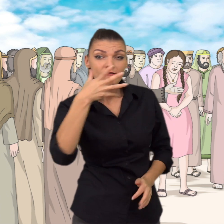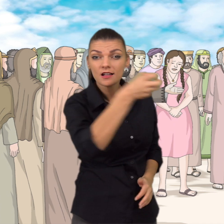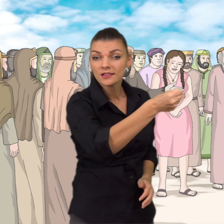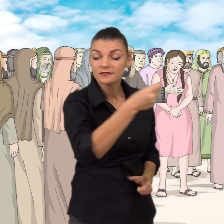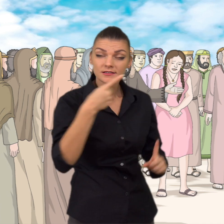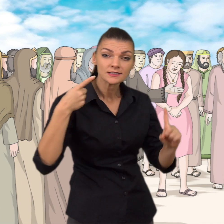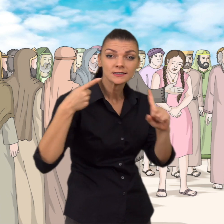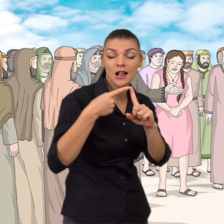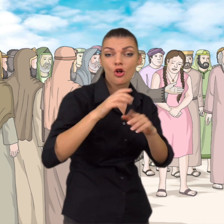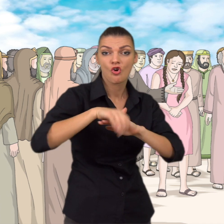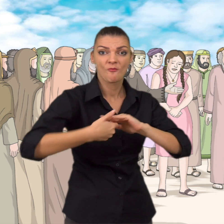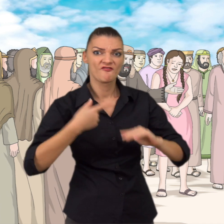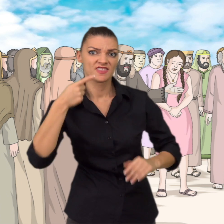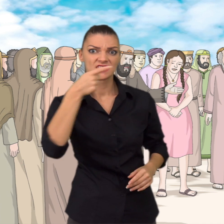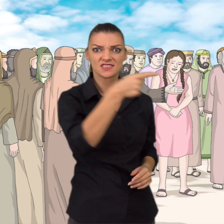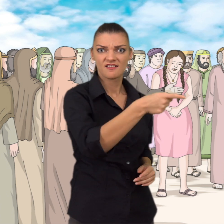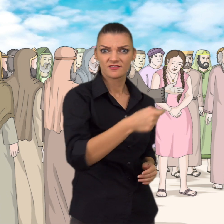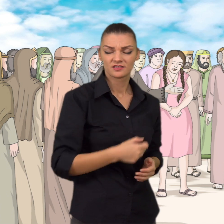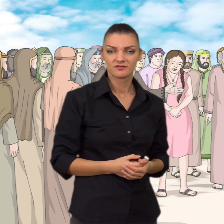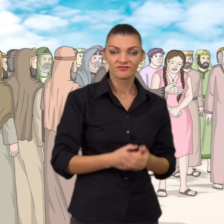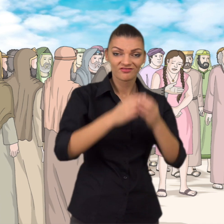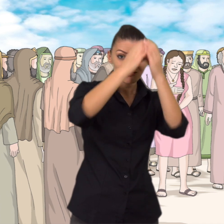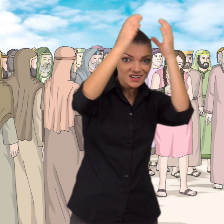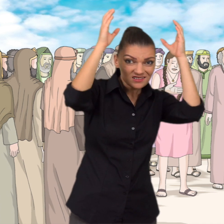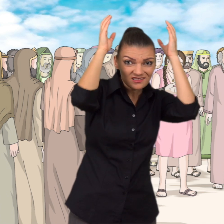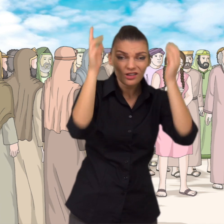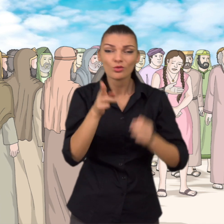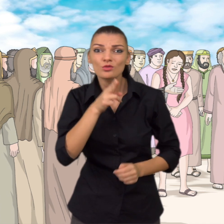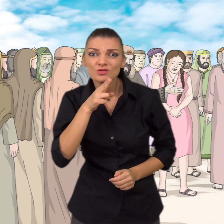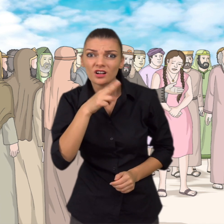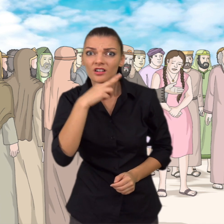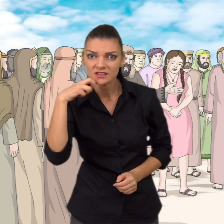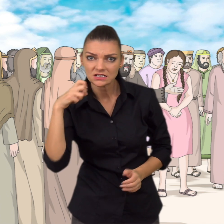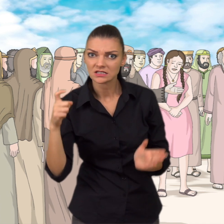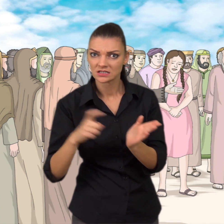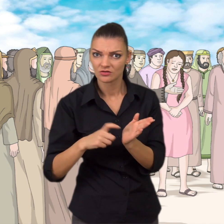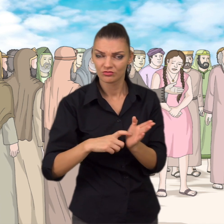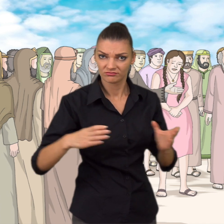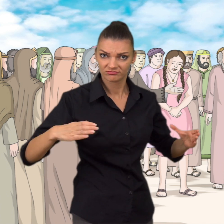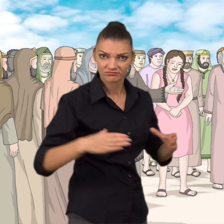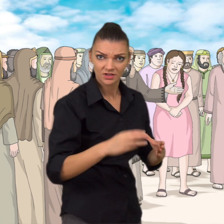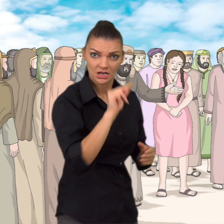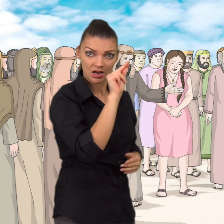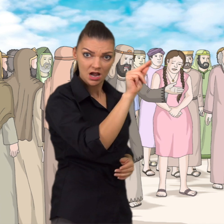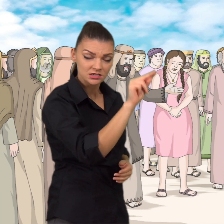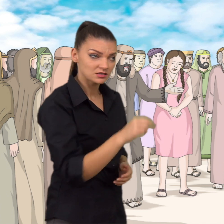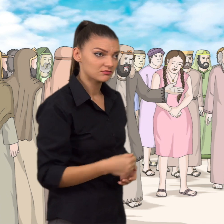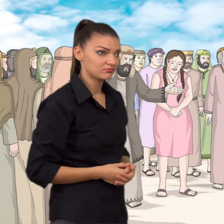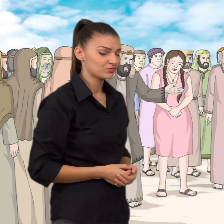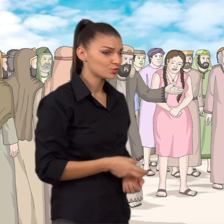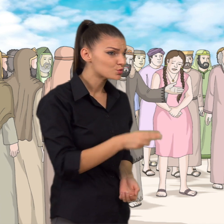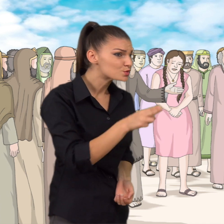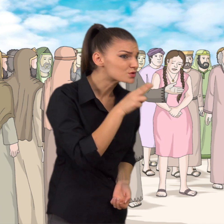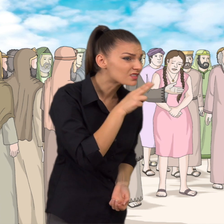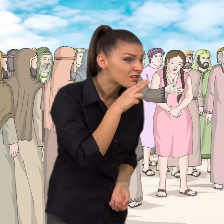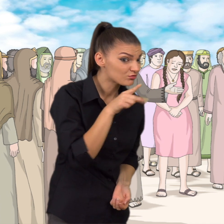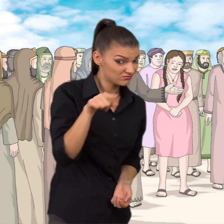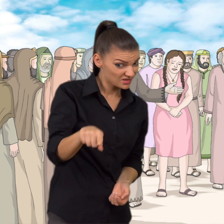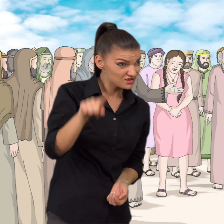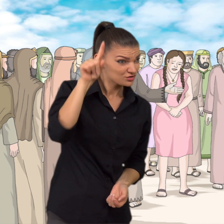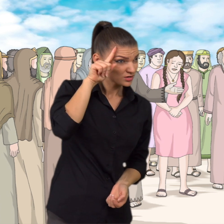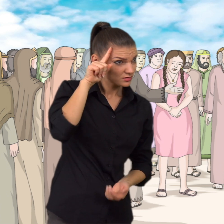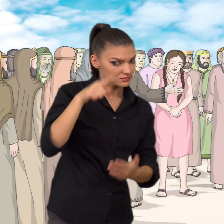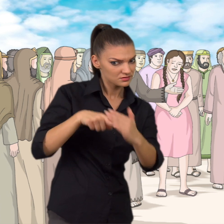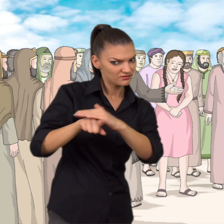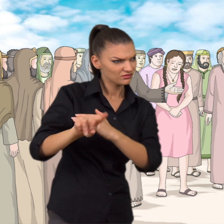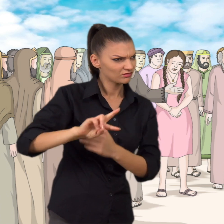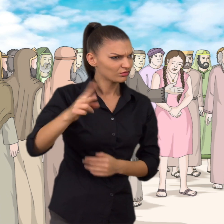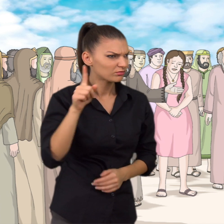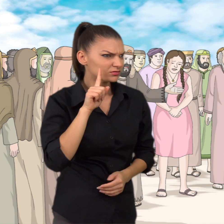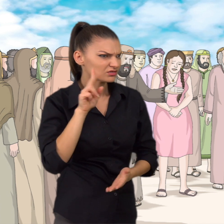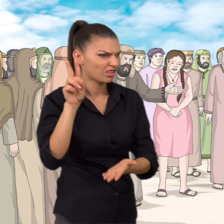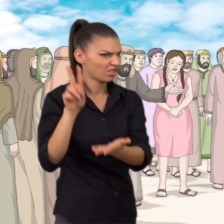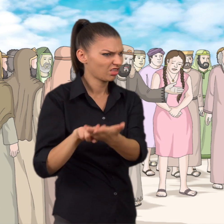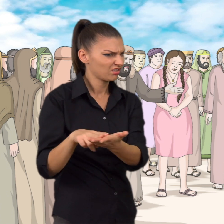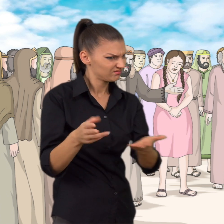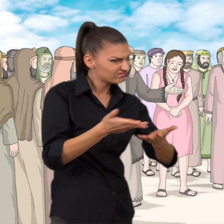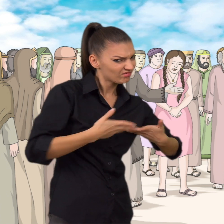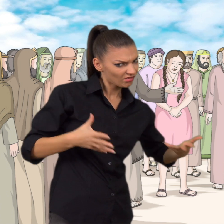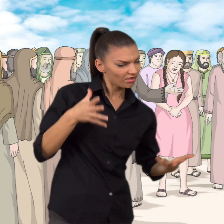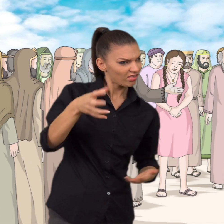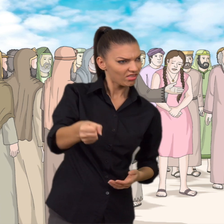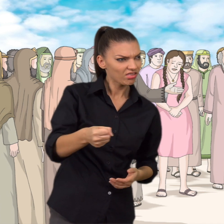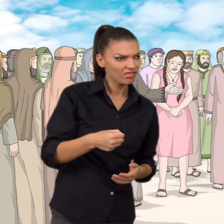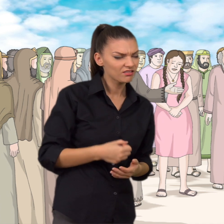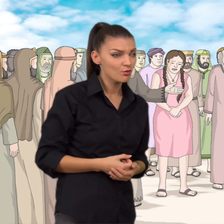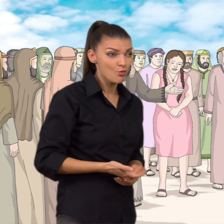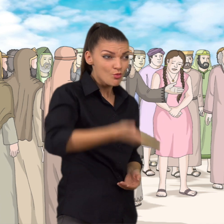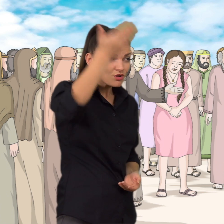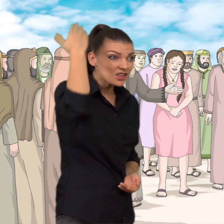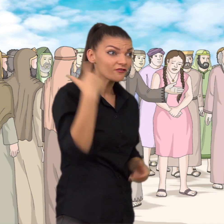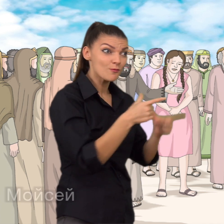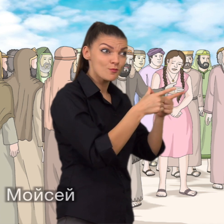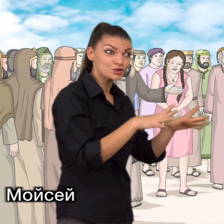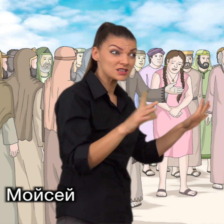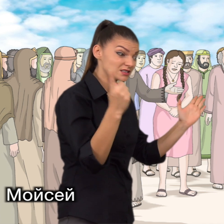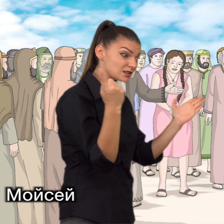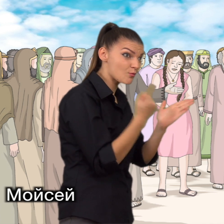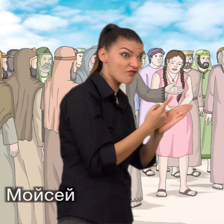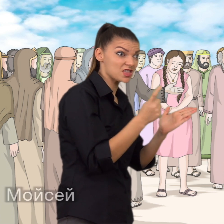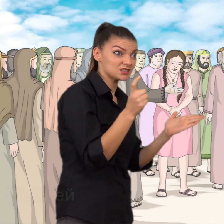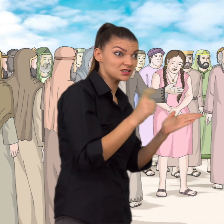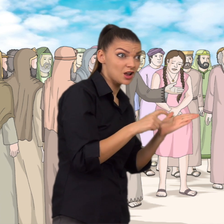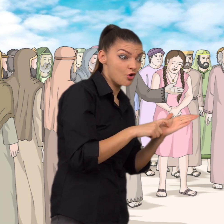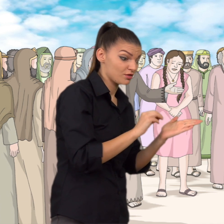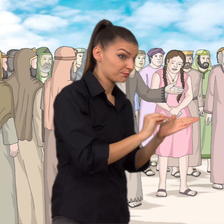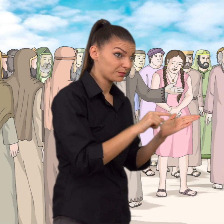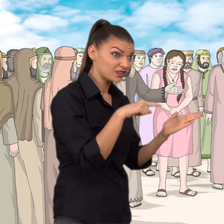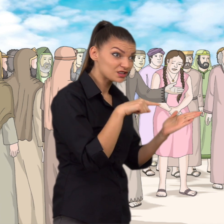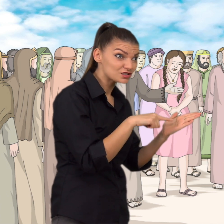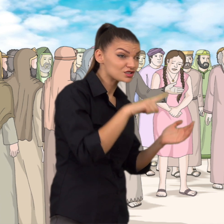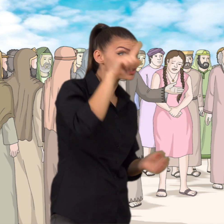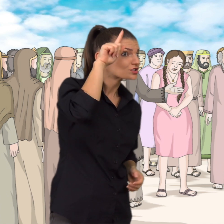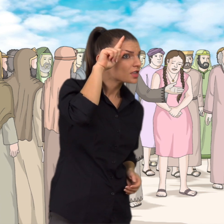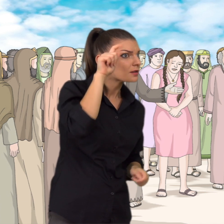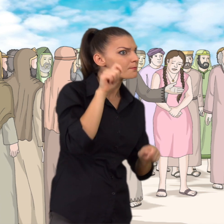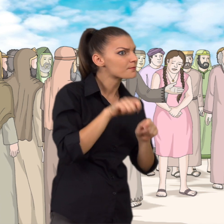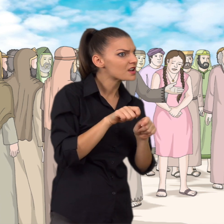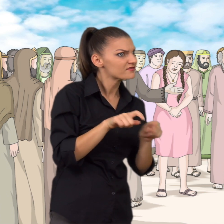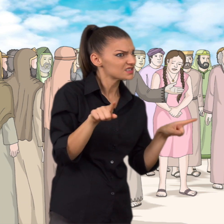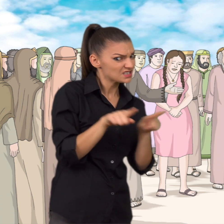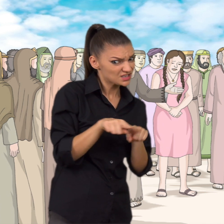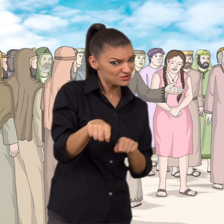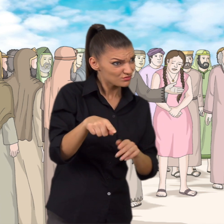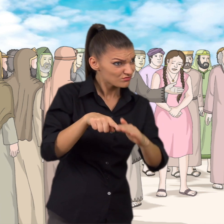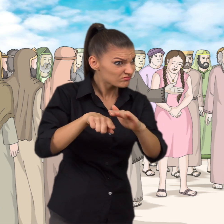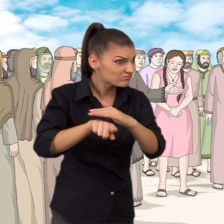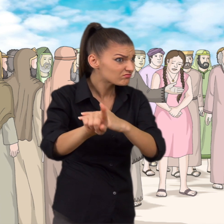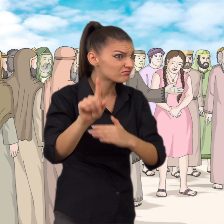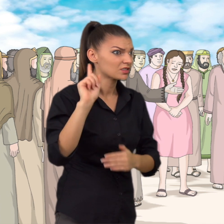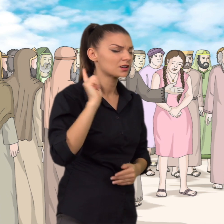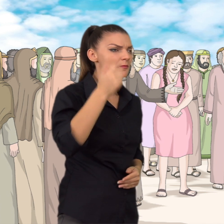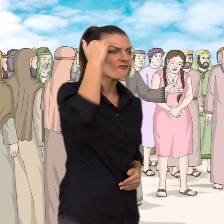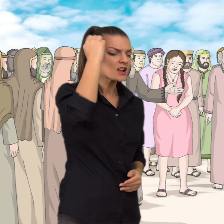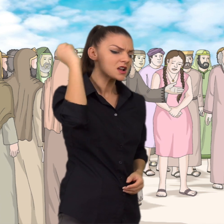In the Law Moses commanded us to stone such a woman. So what do You say?”